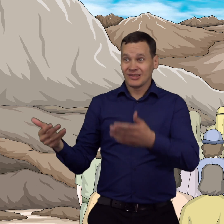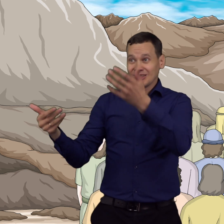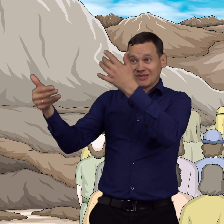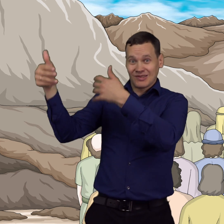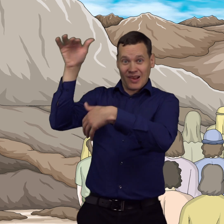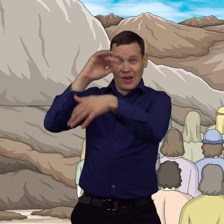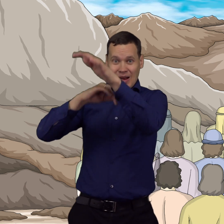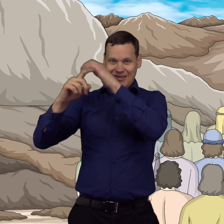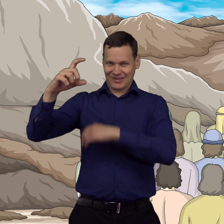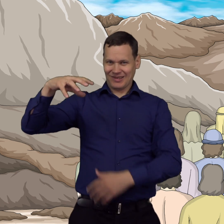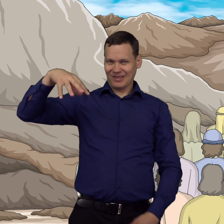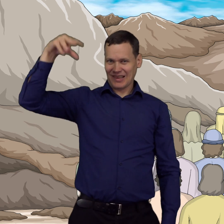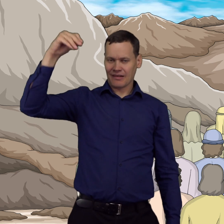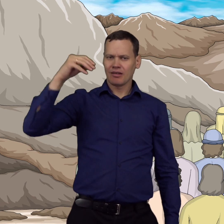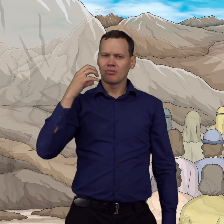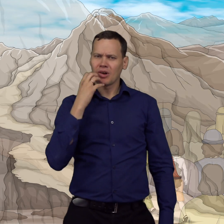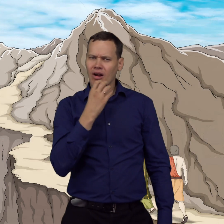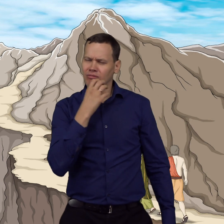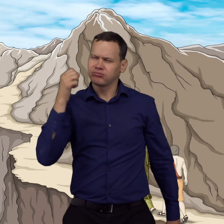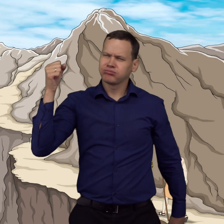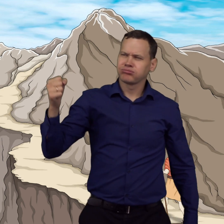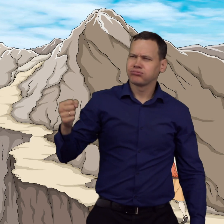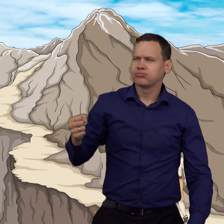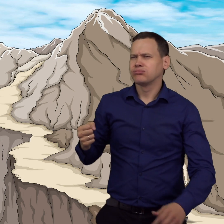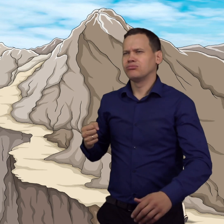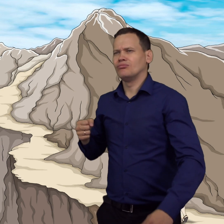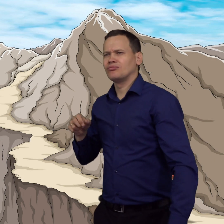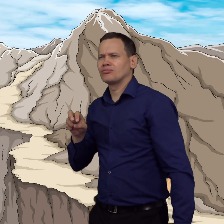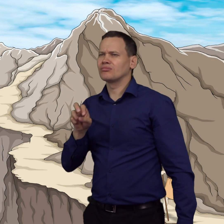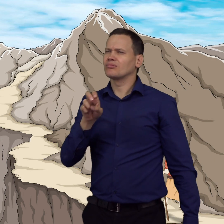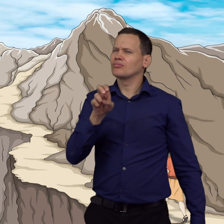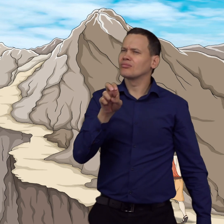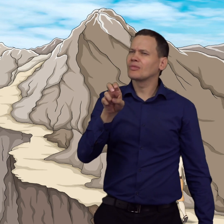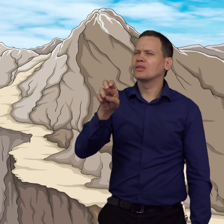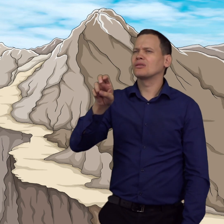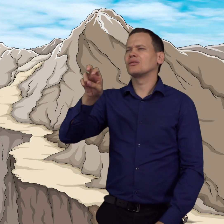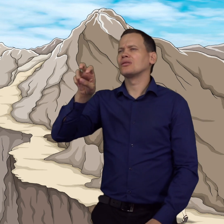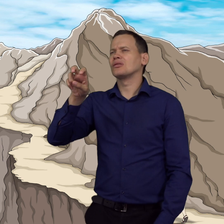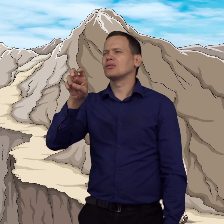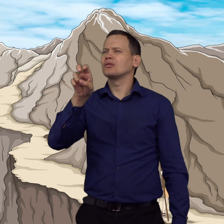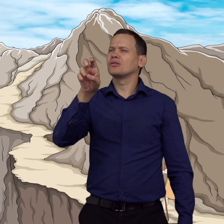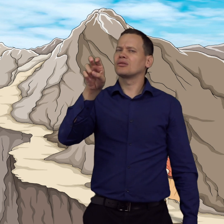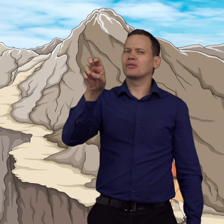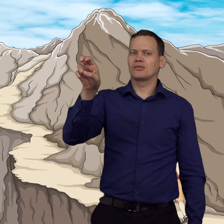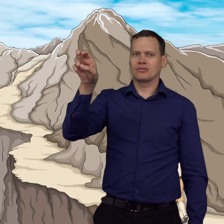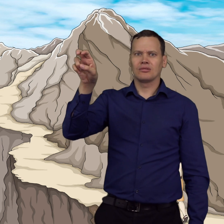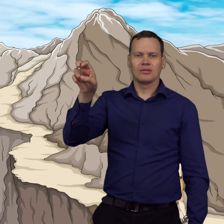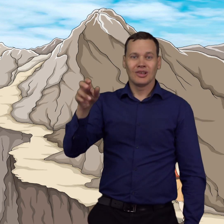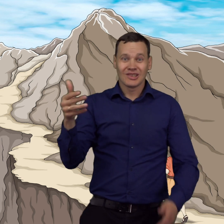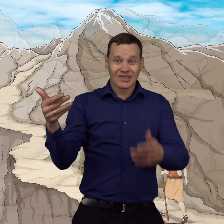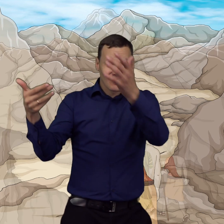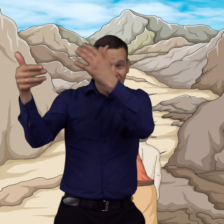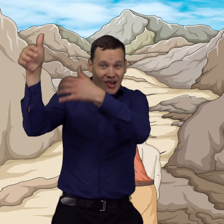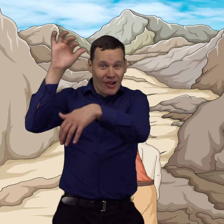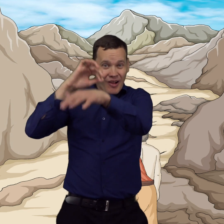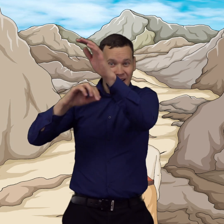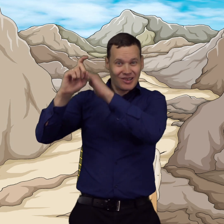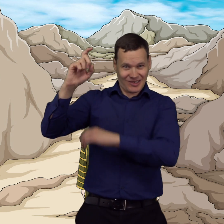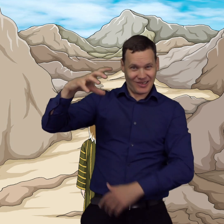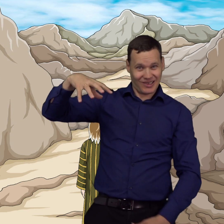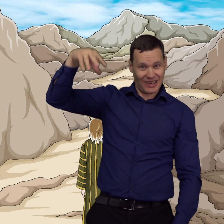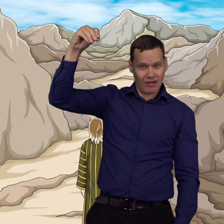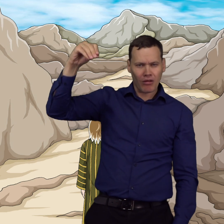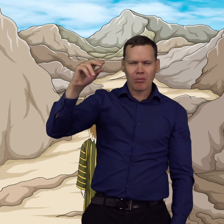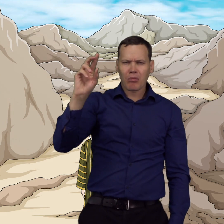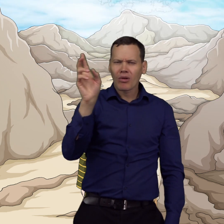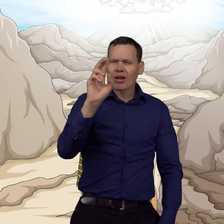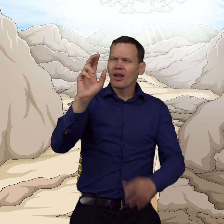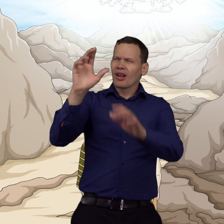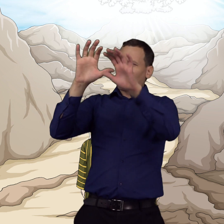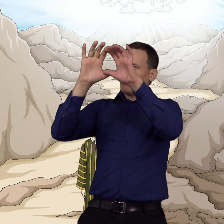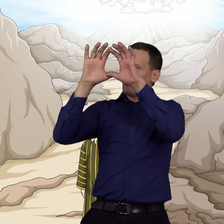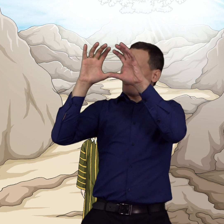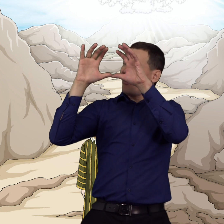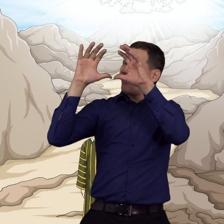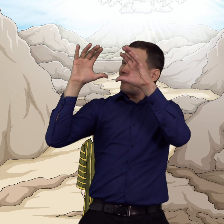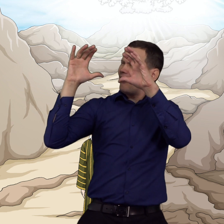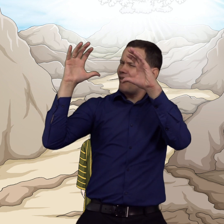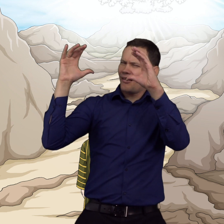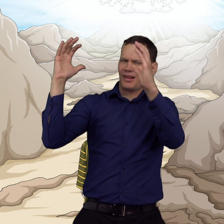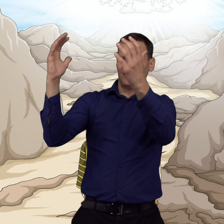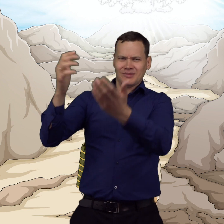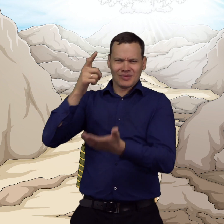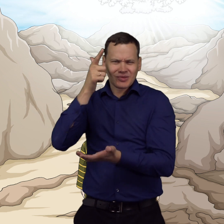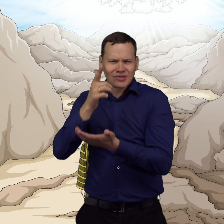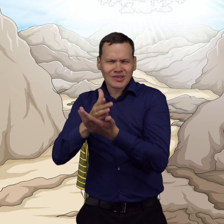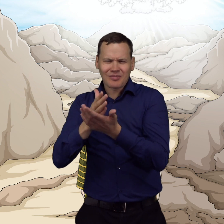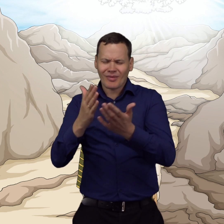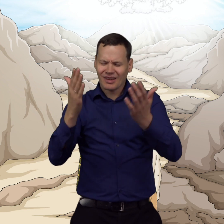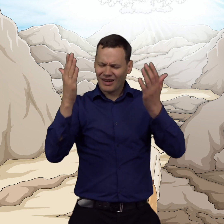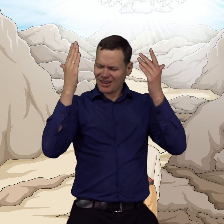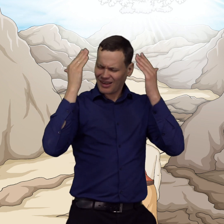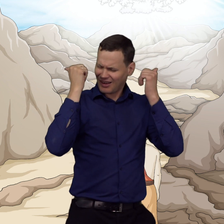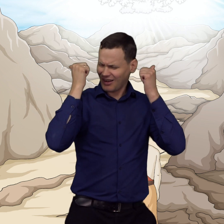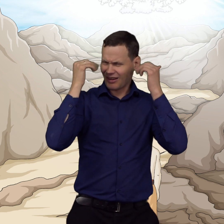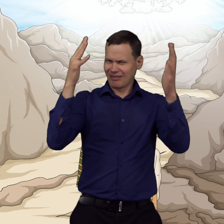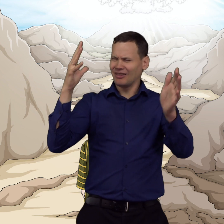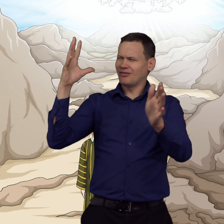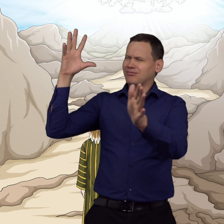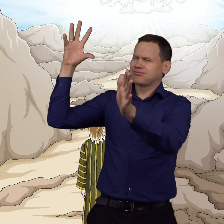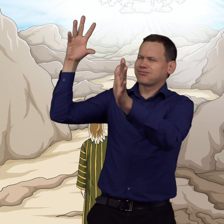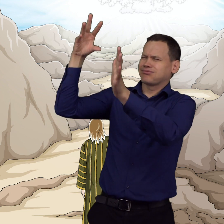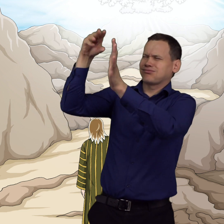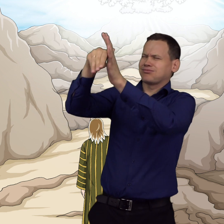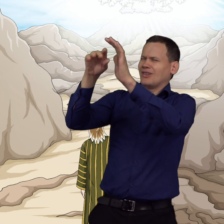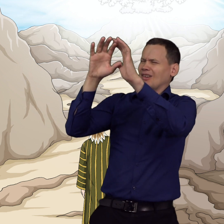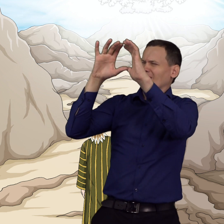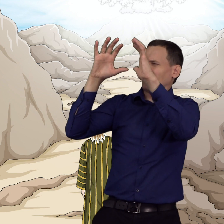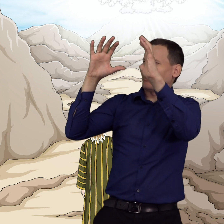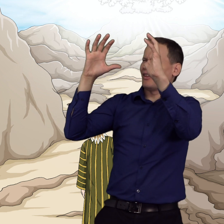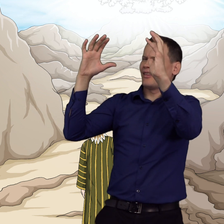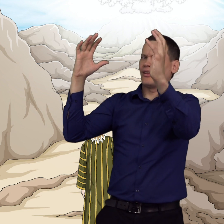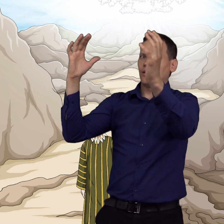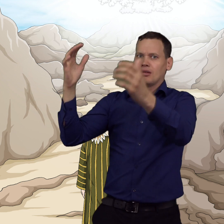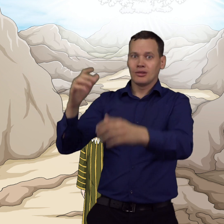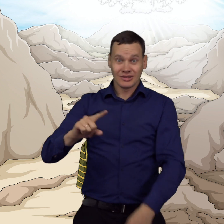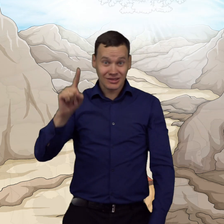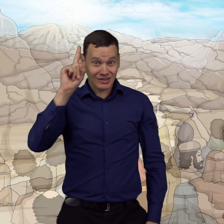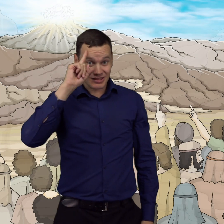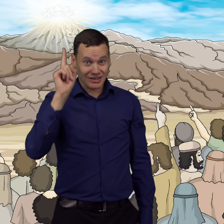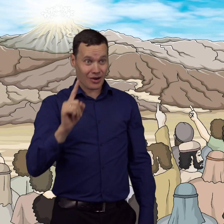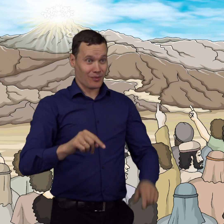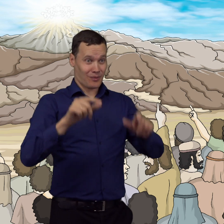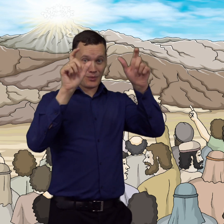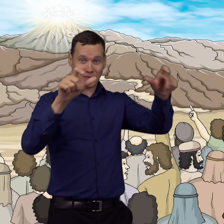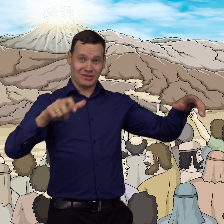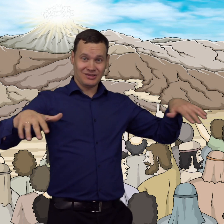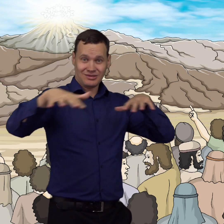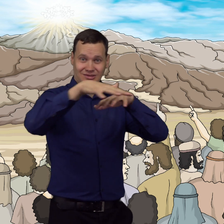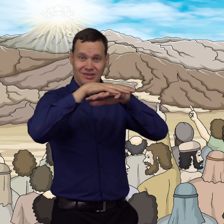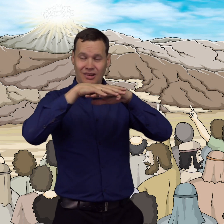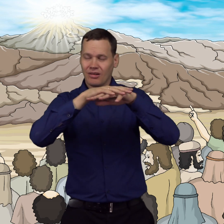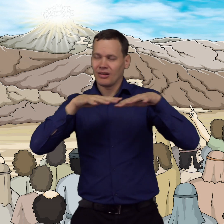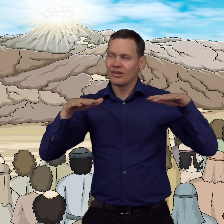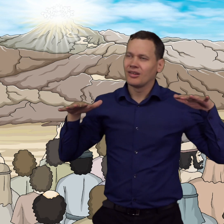When Moses went up on the mountain, the cloud covered it, and the glory of the LORD settled on Mount Sinai. For six days the cloud covered it, and on the seventh day the LORD called to Moses from within the cloud.